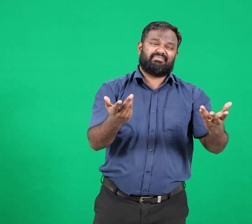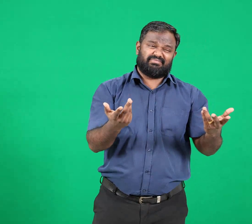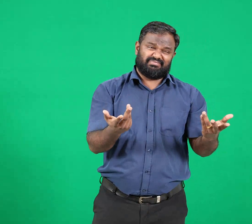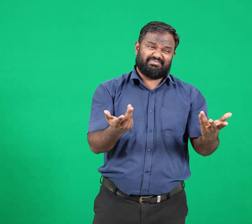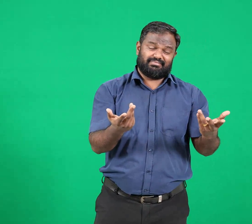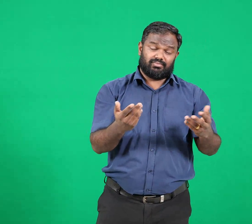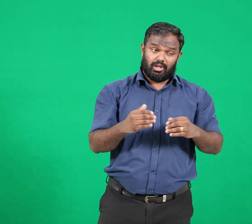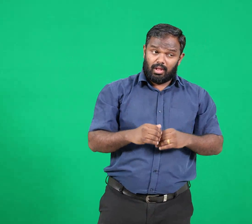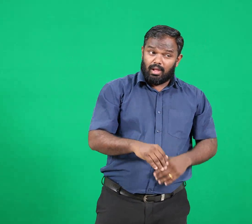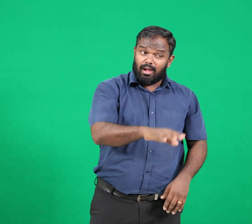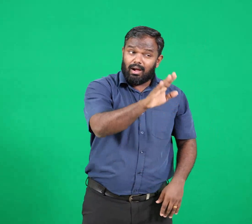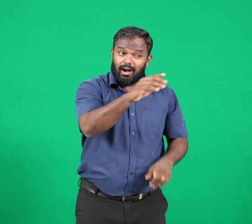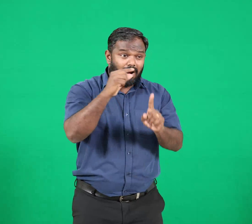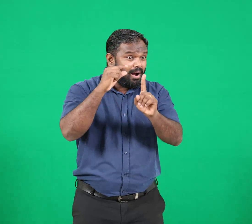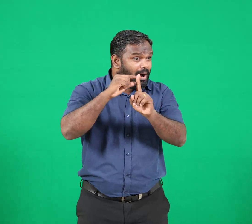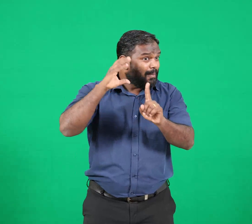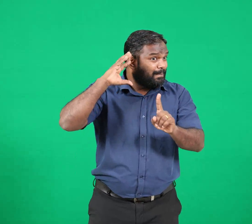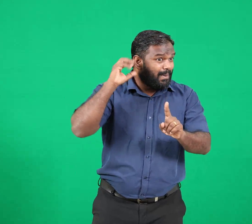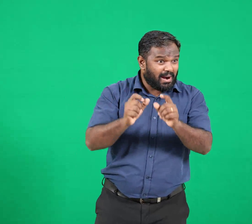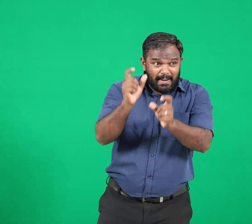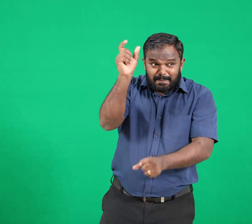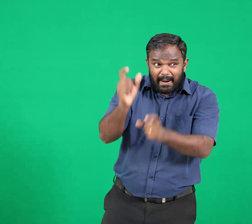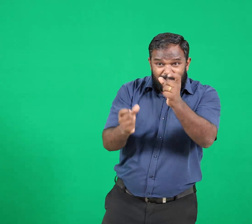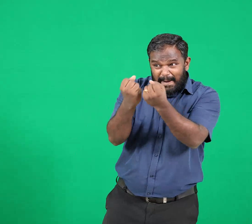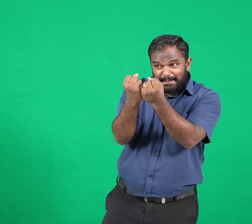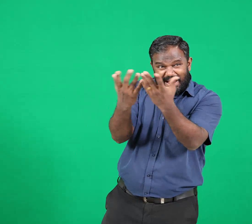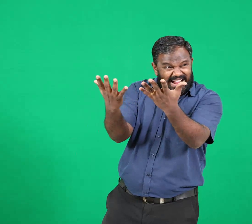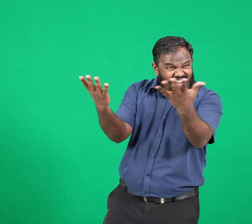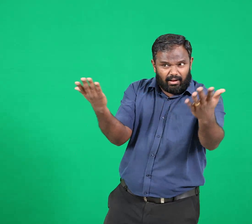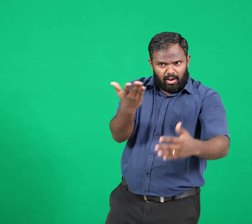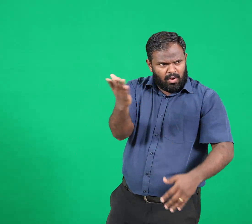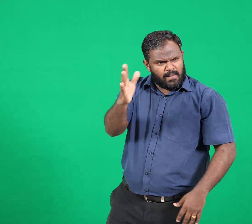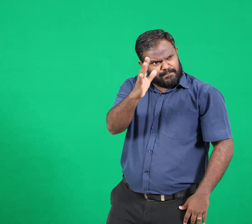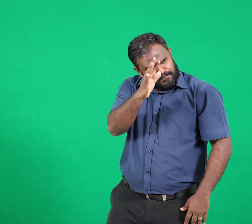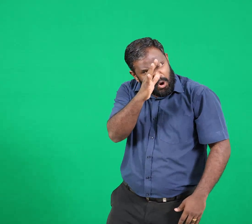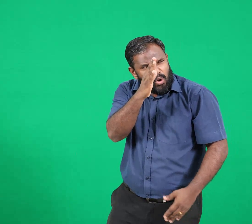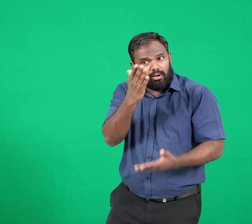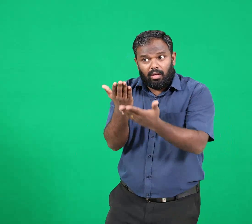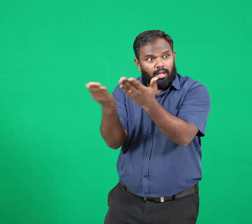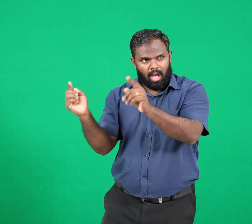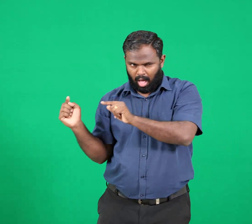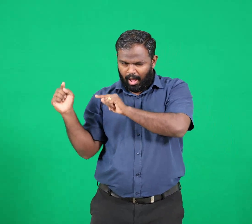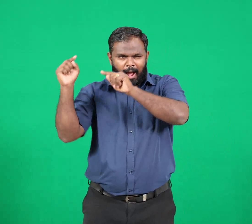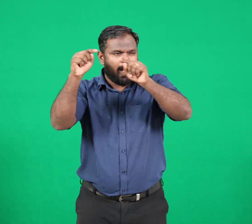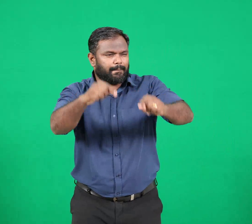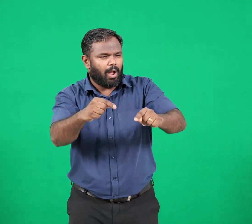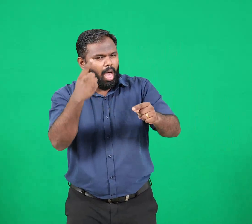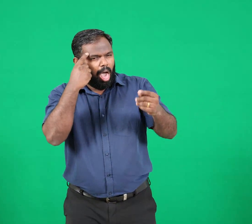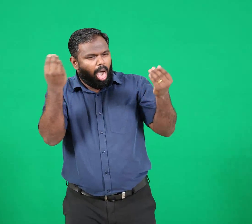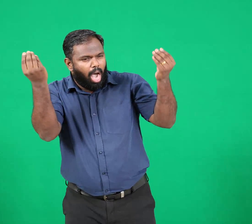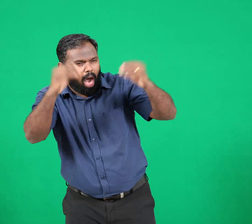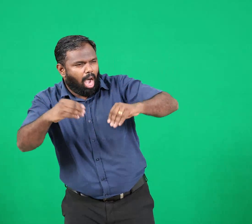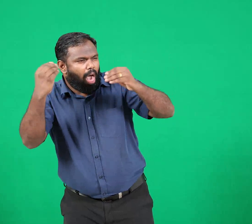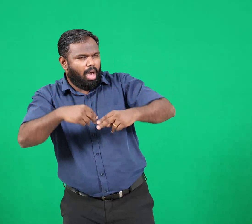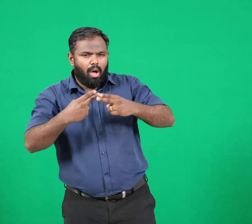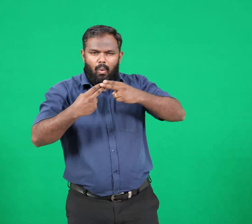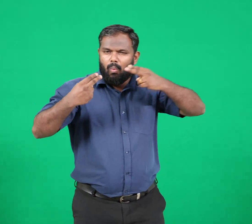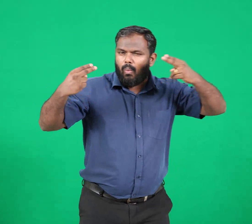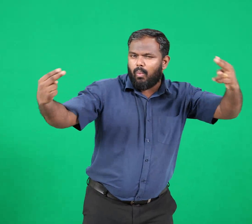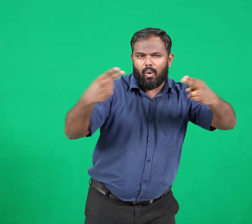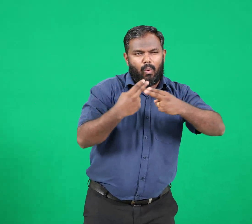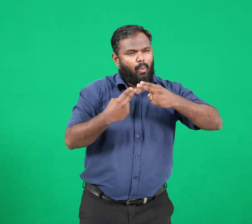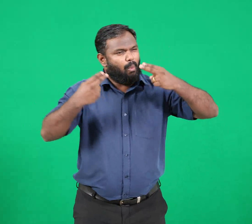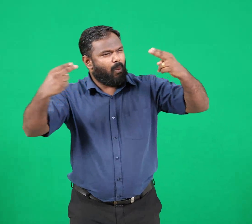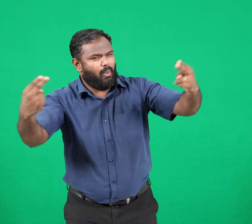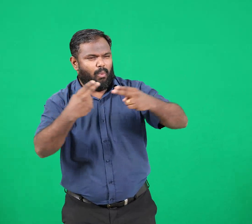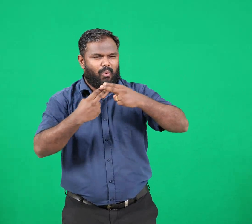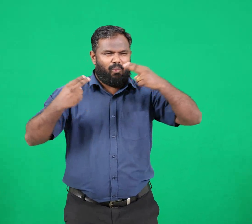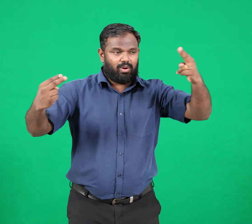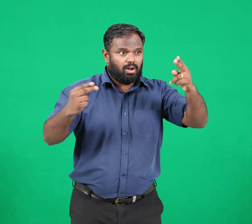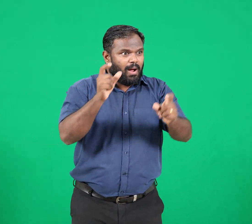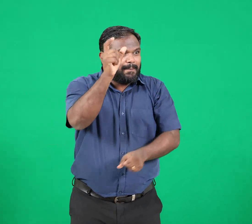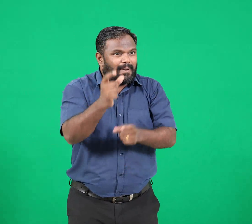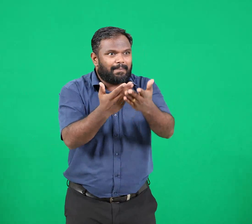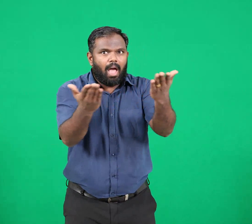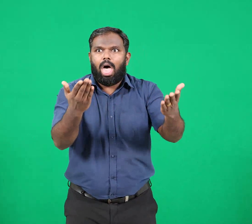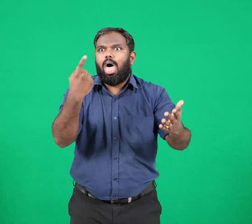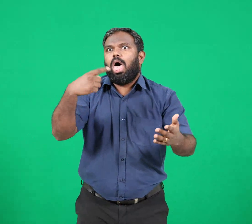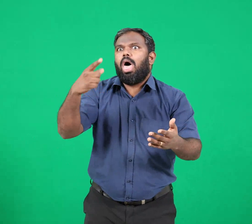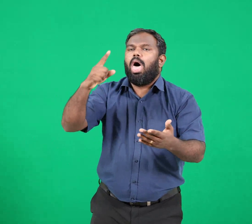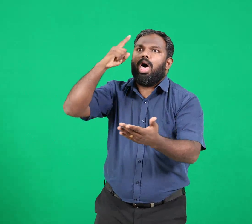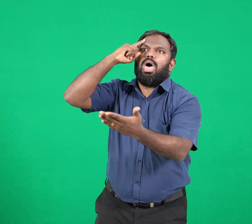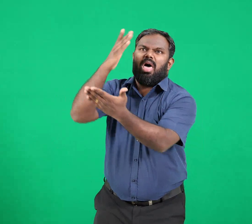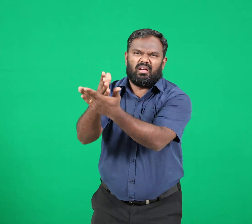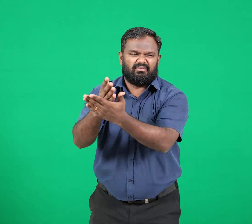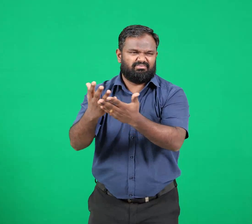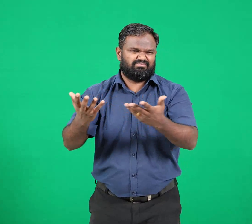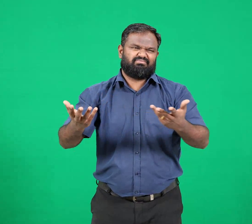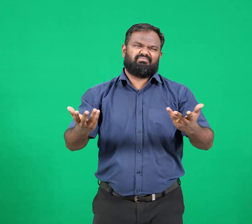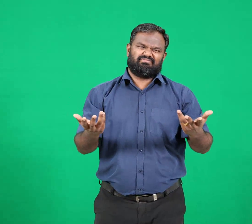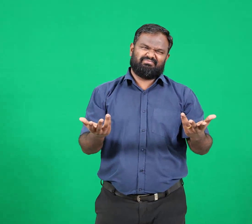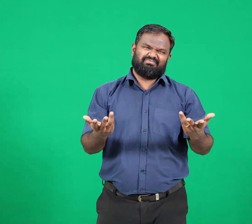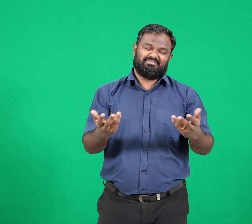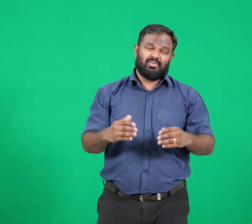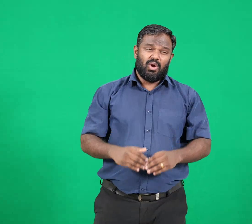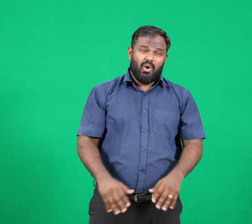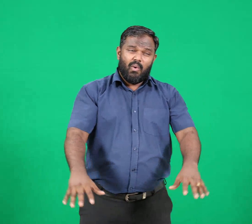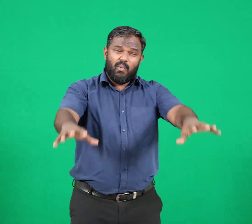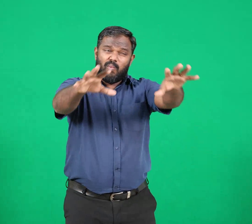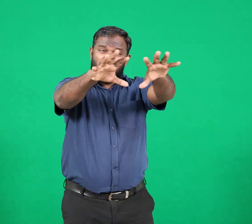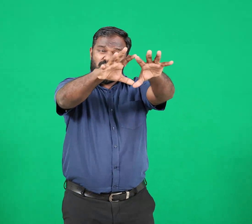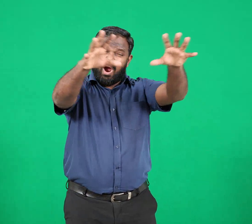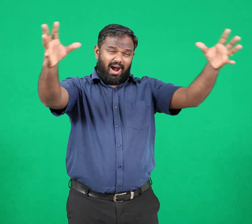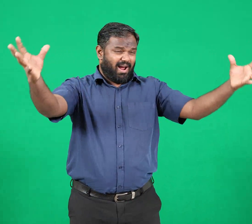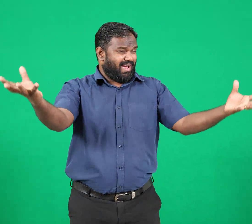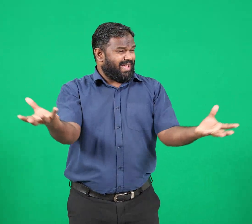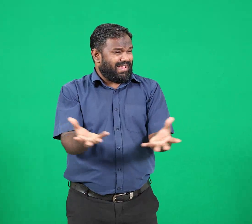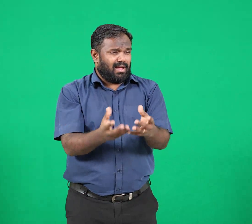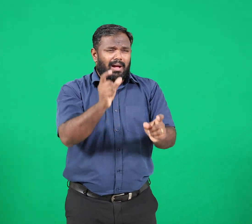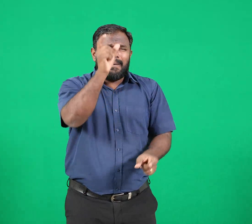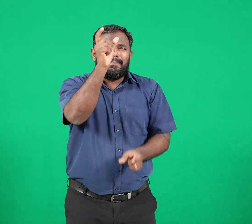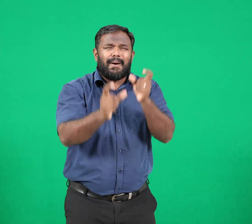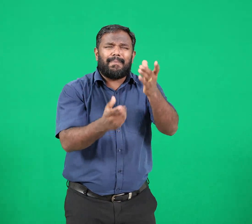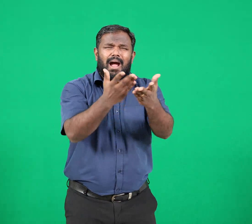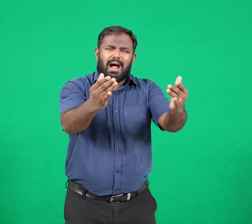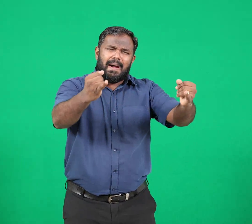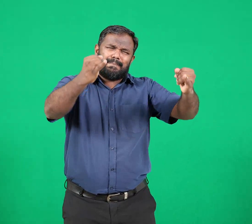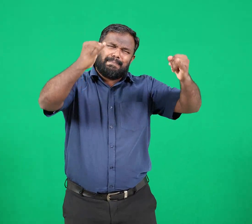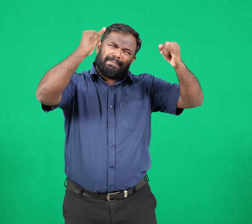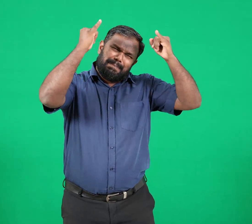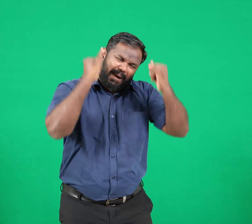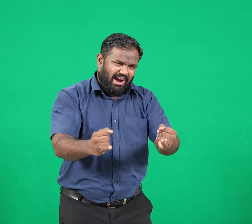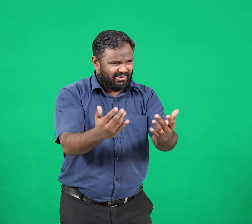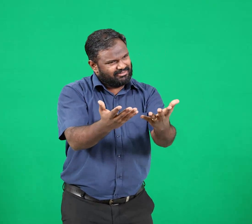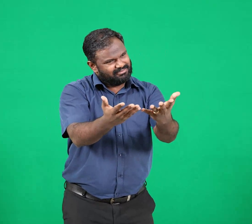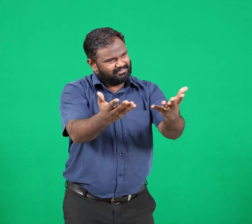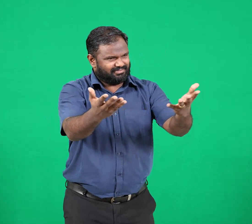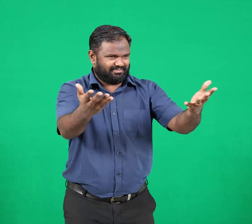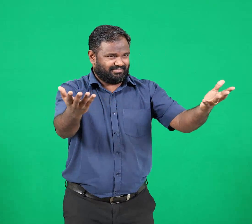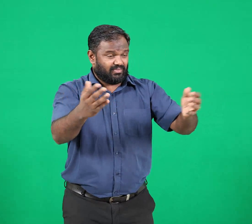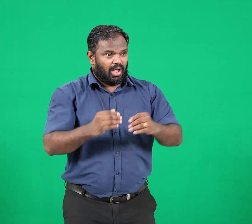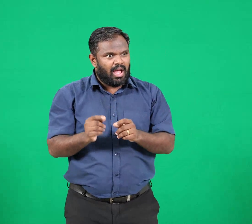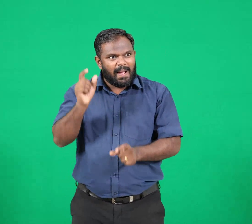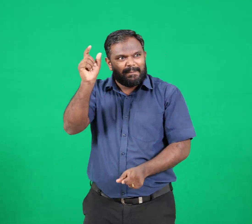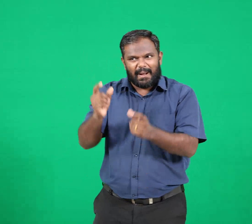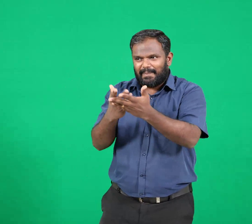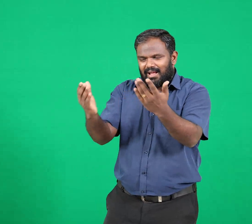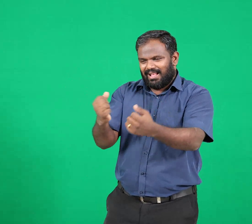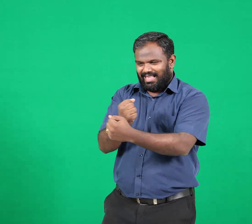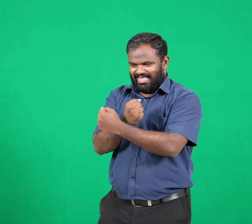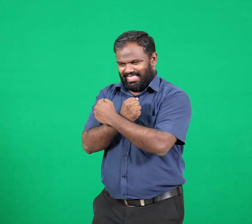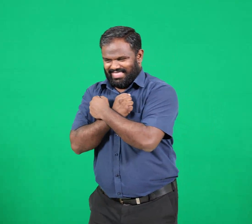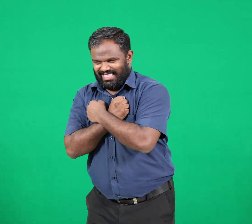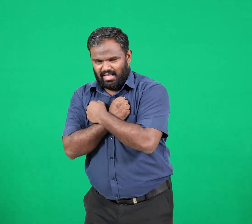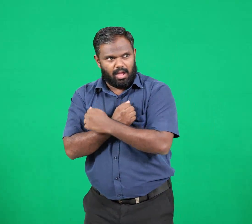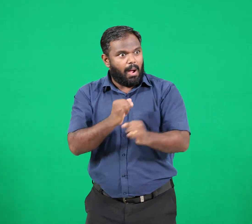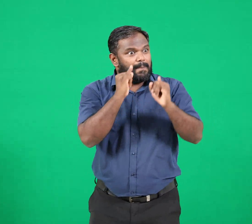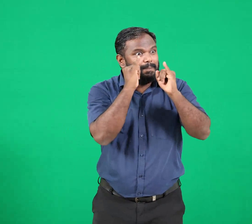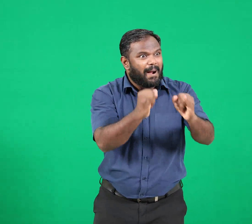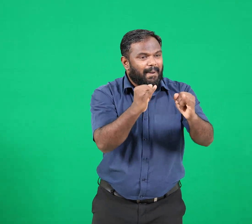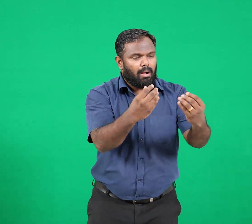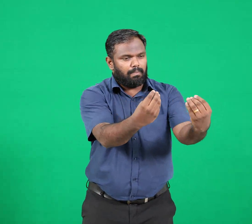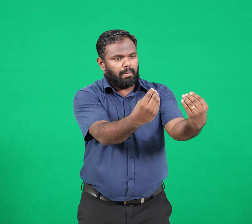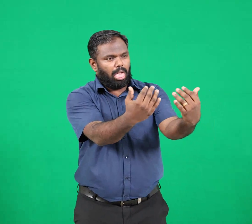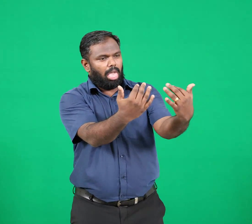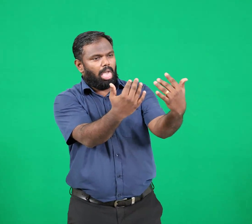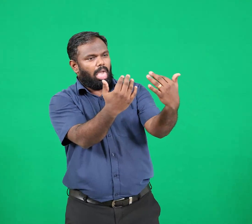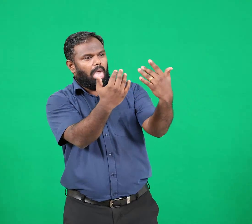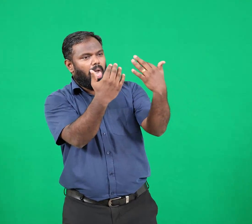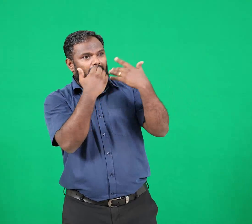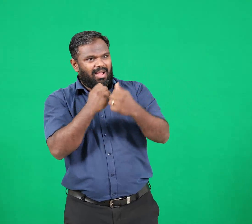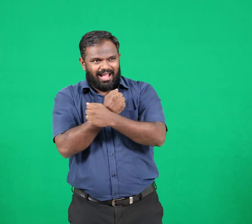Because of the multiplication of wickedness, the love of most will grow cold.